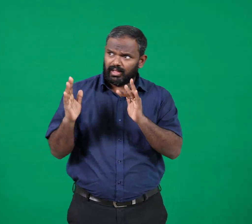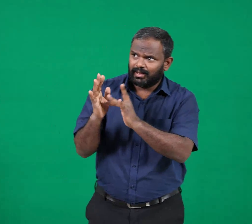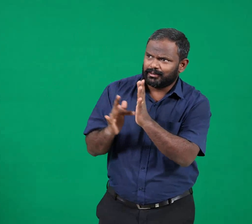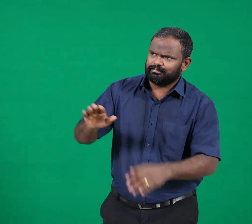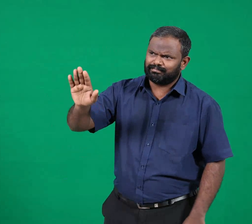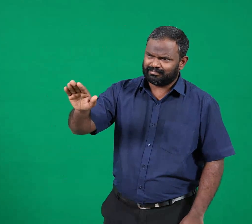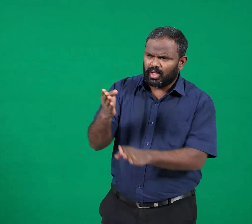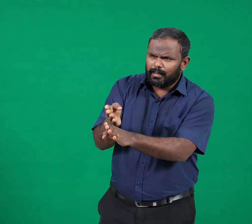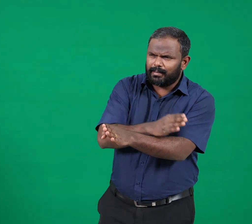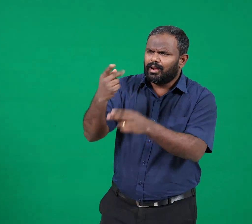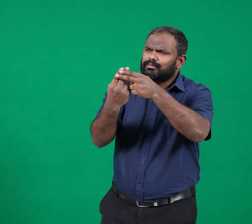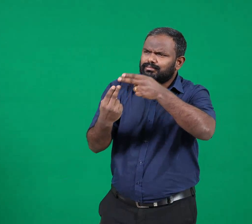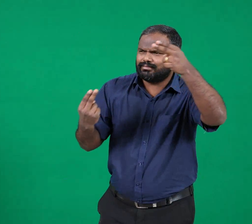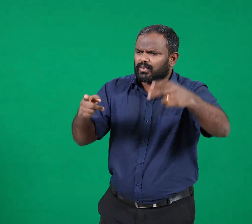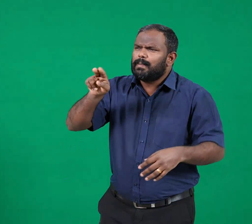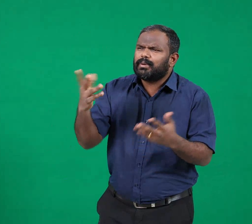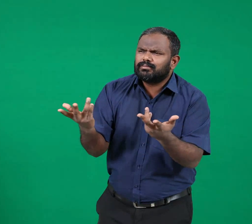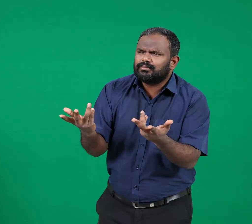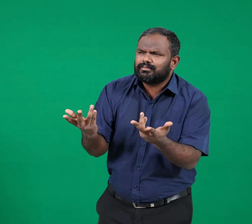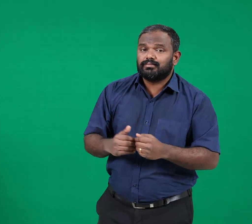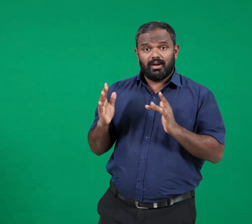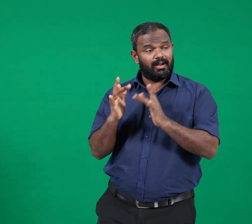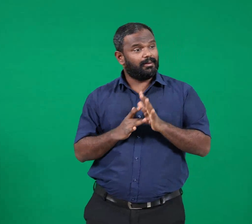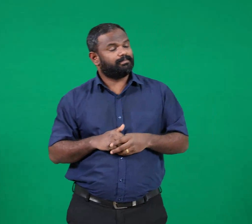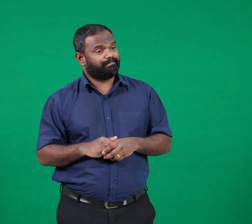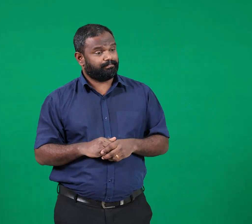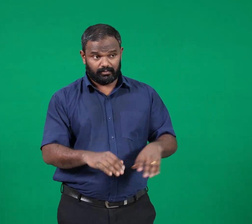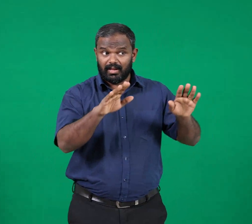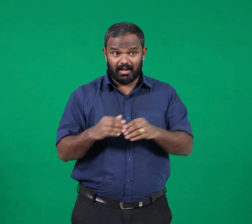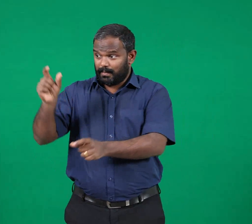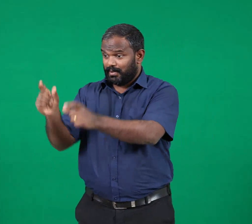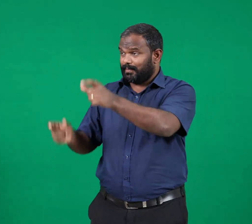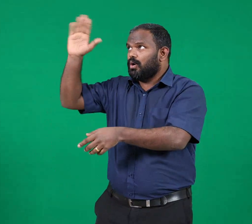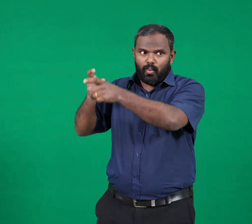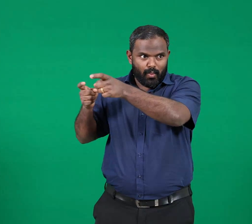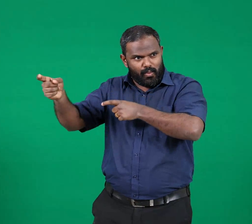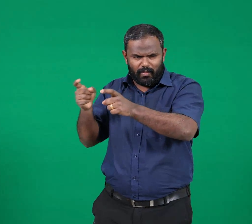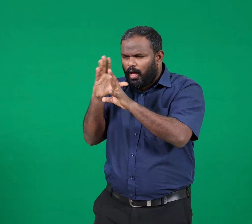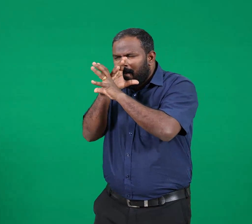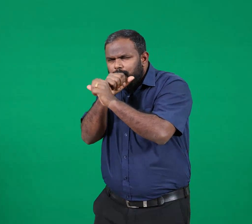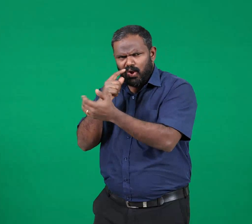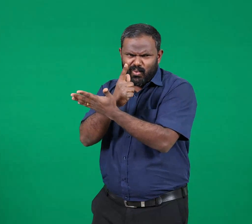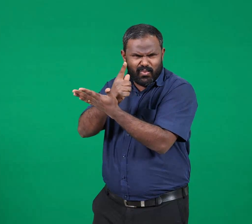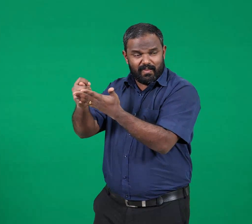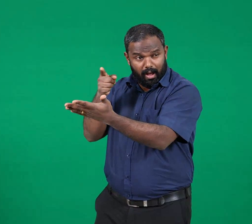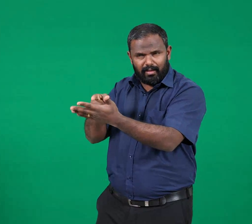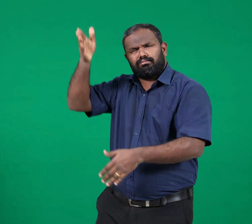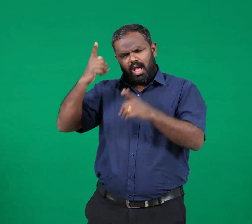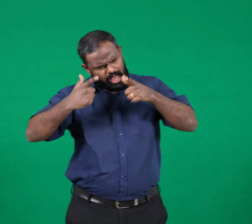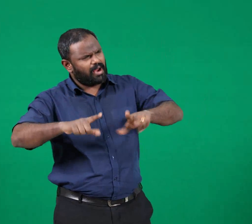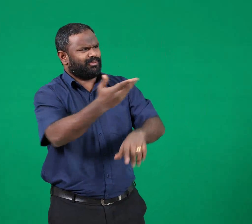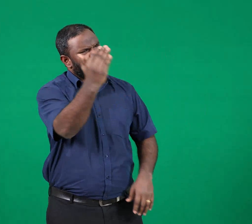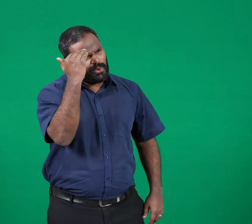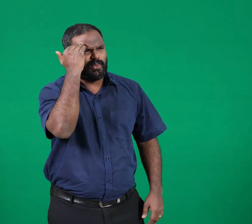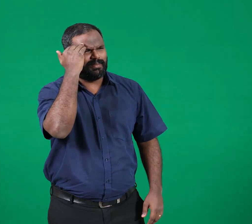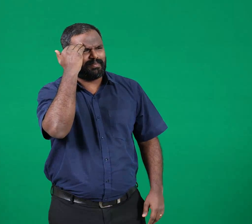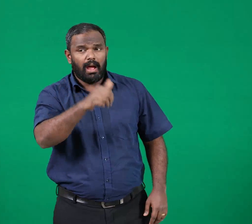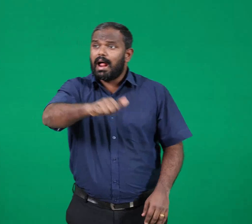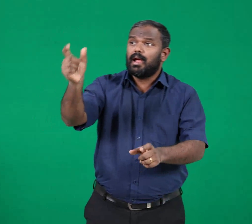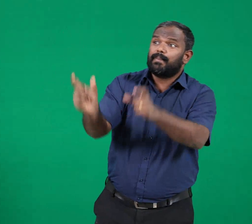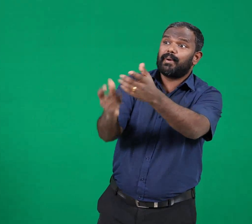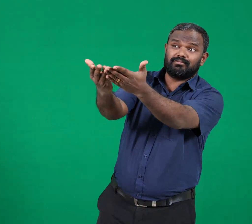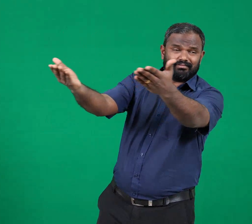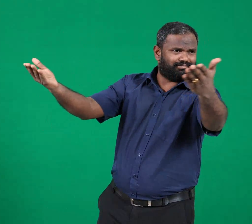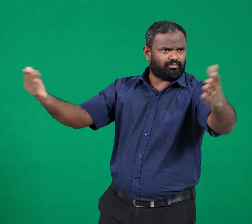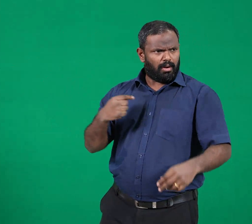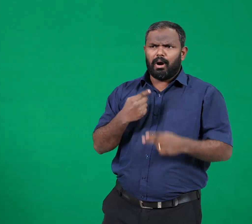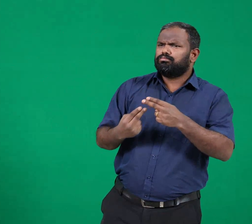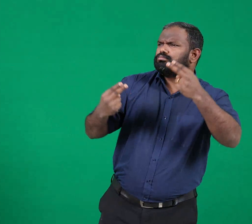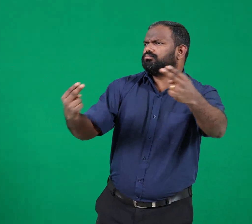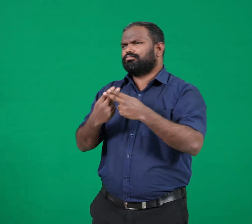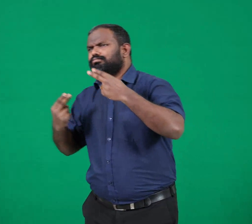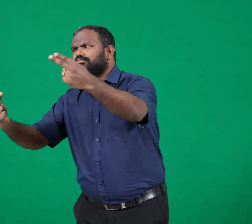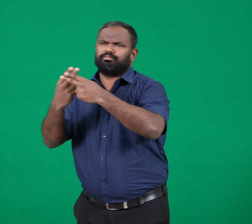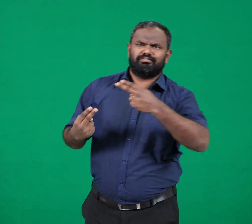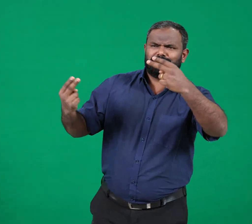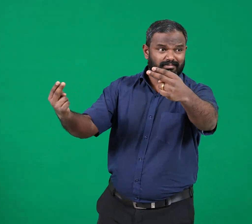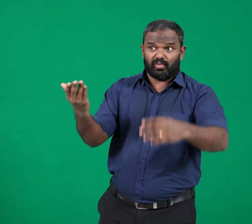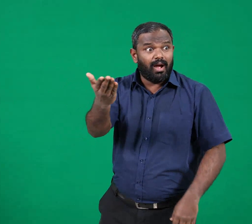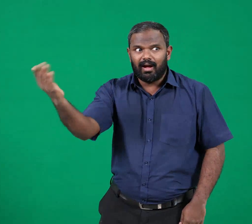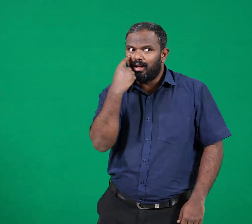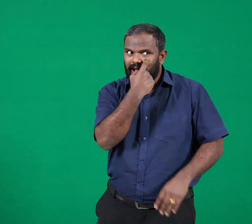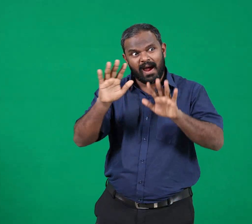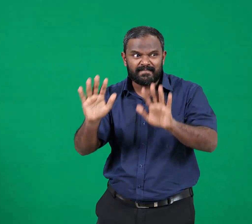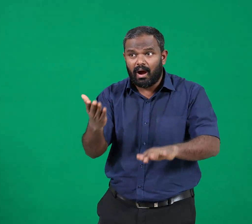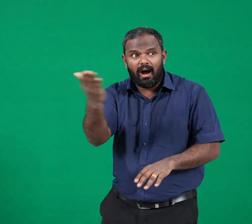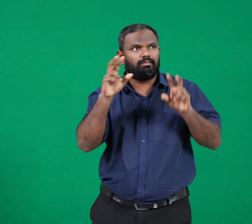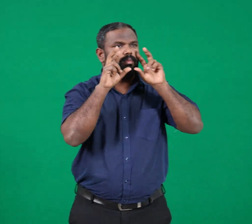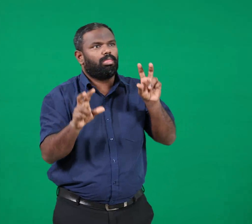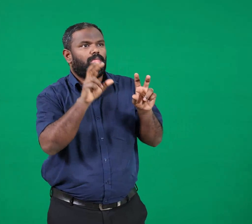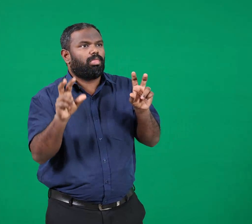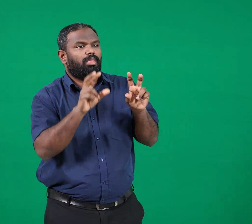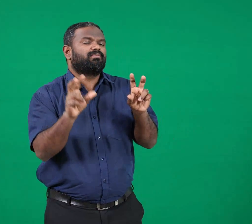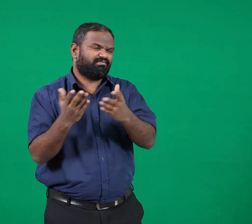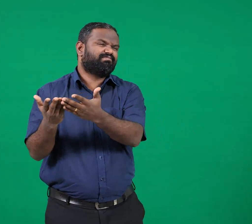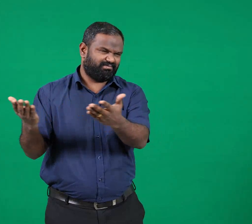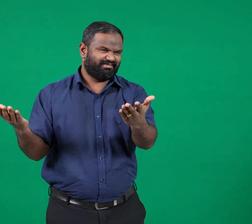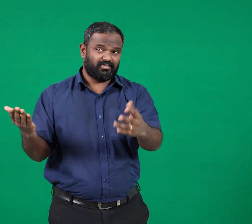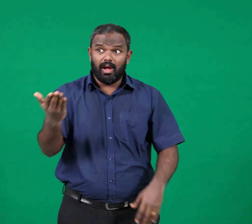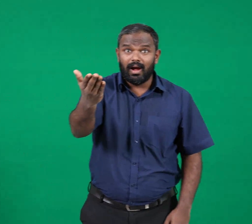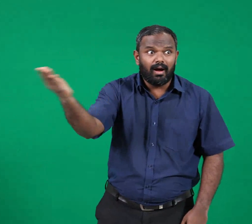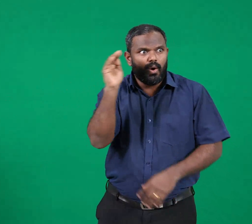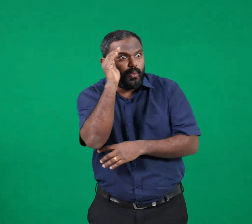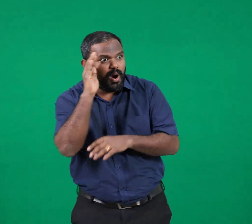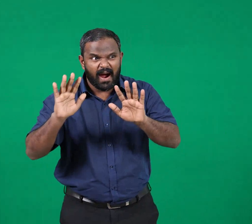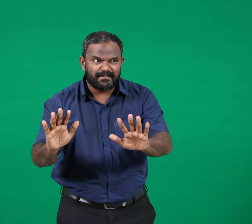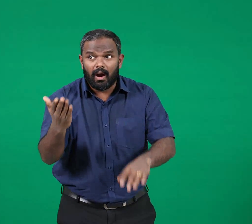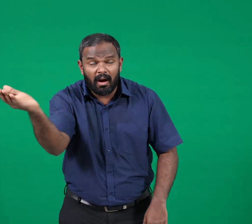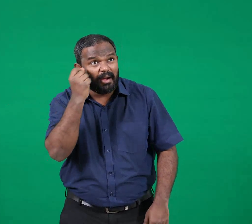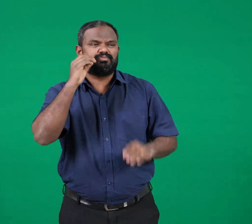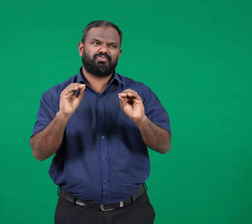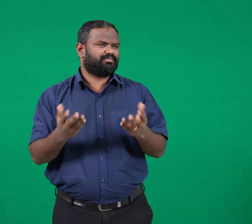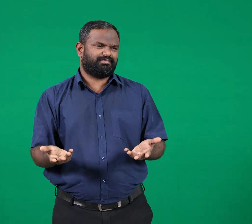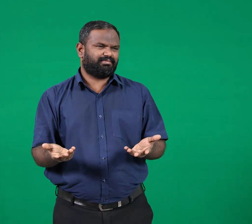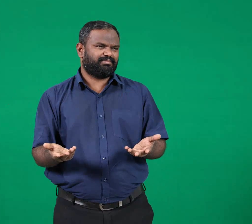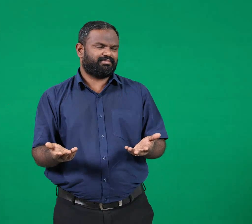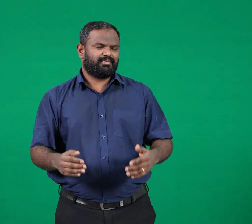He replied, "The knowledge of the mysteries of the kingdom of God has been given to you, but to others I speak in parables, so that, ' though seeing, they may not see;